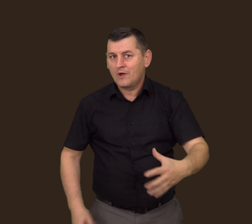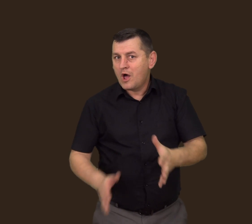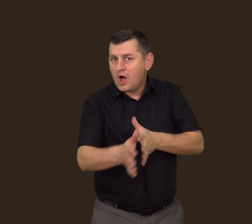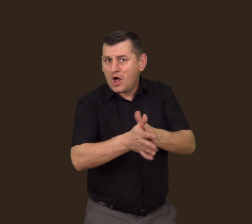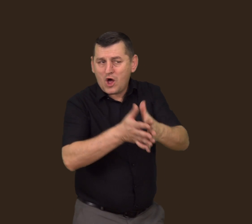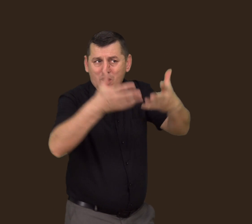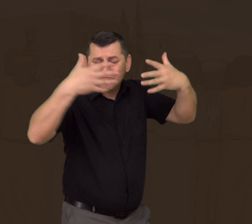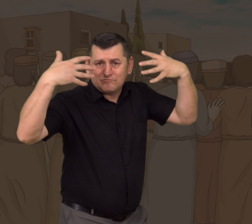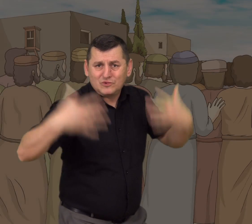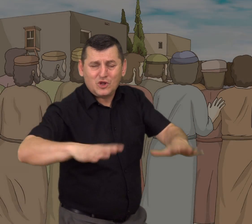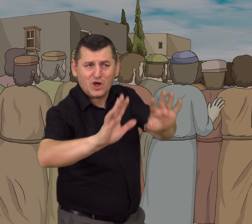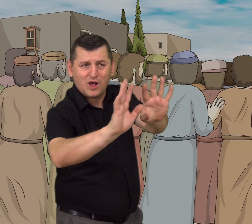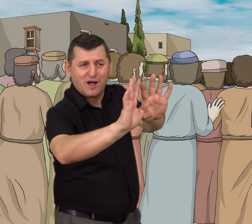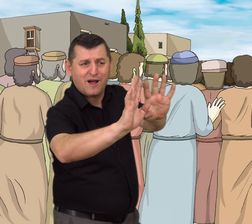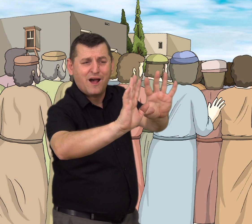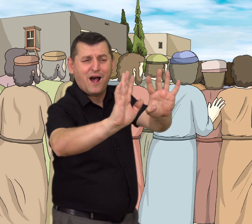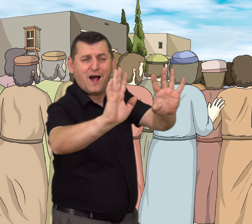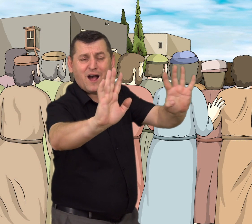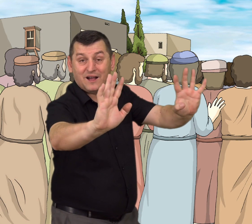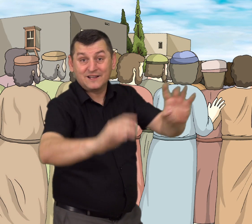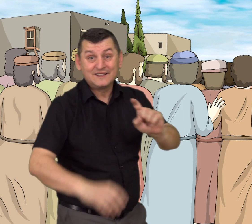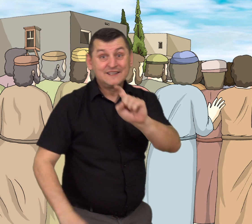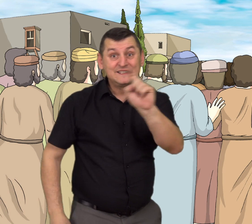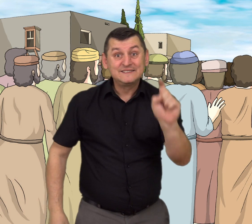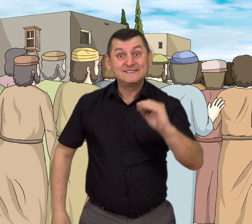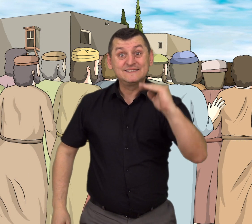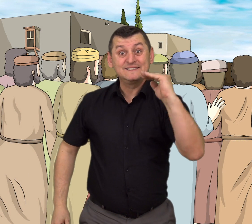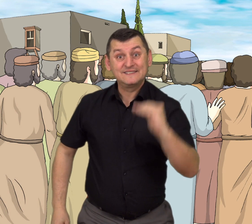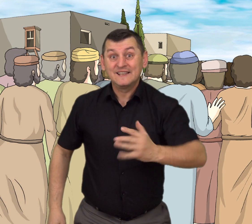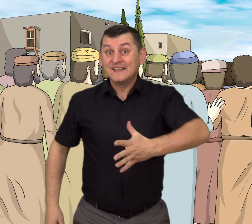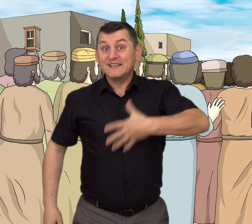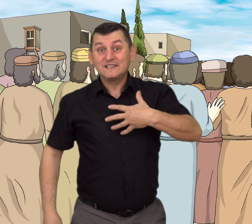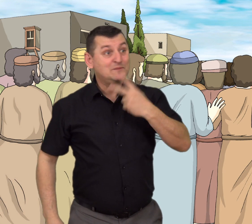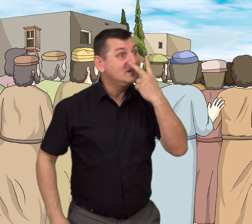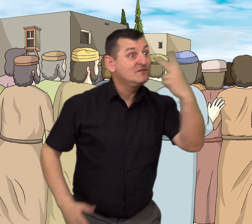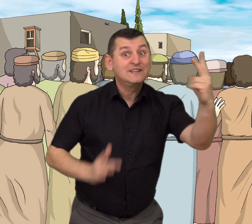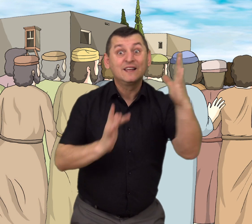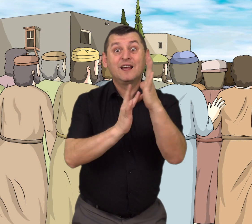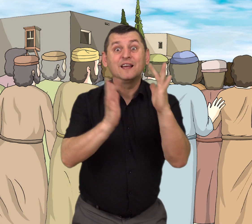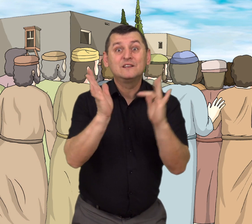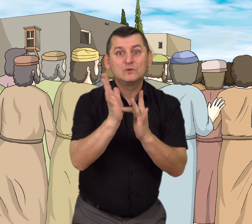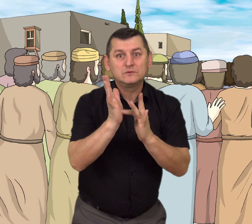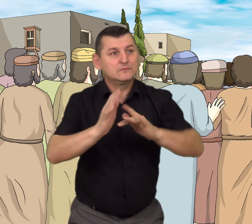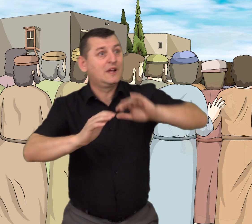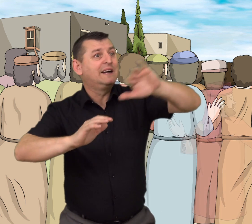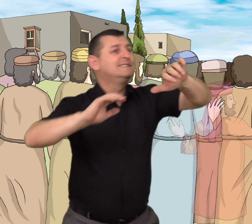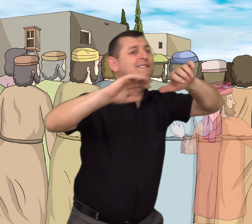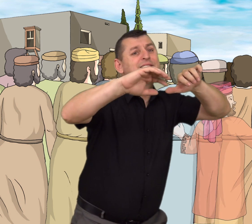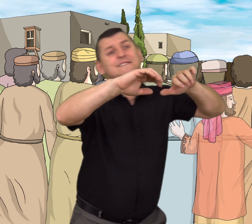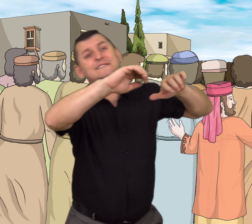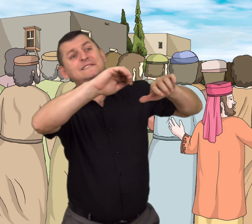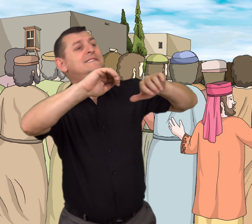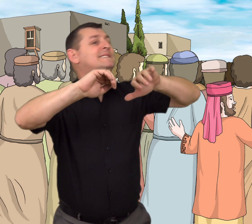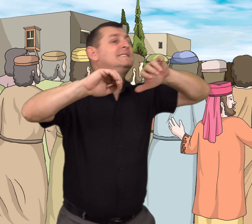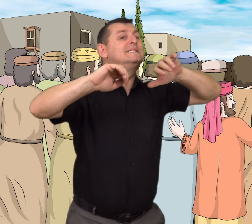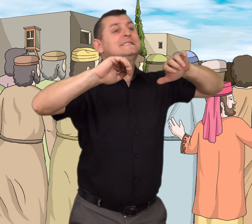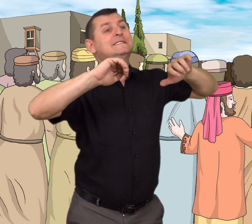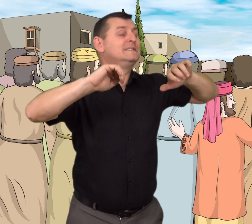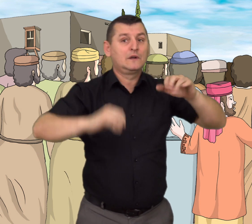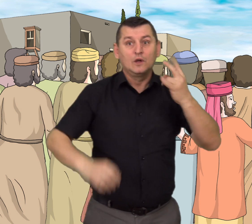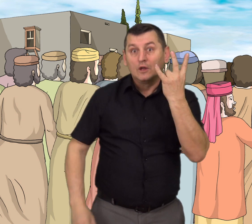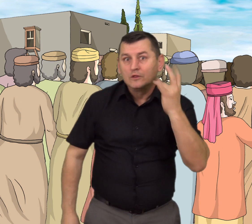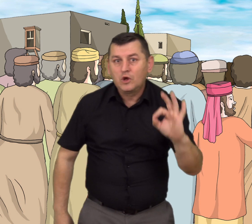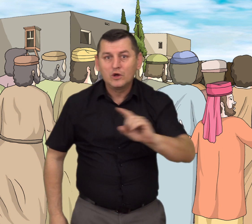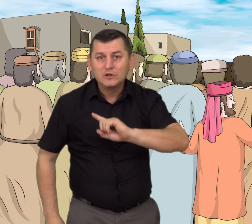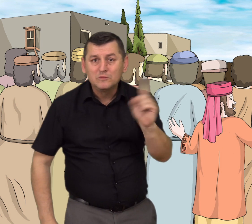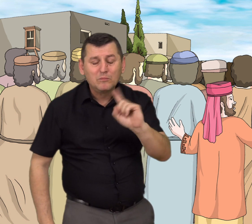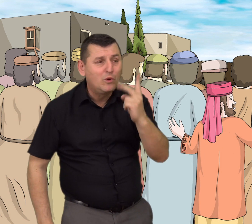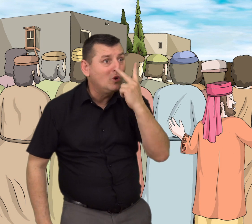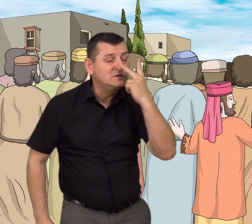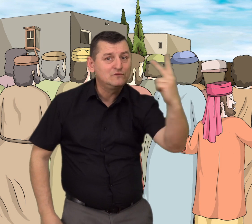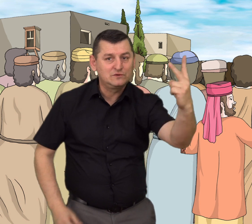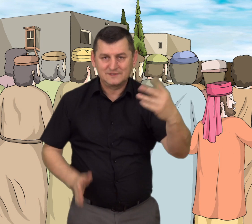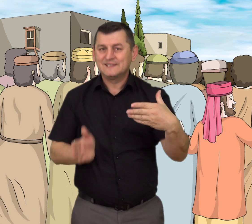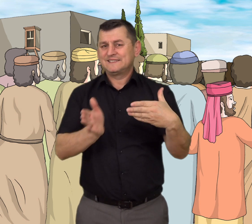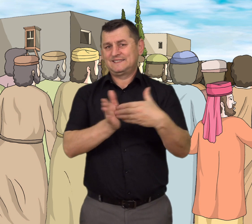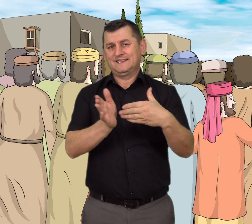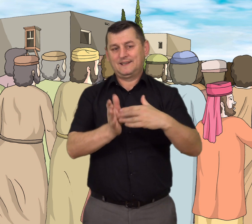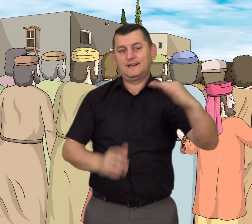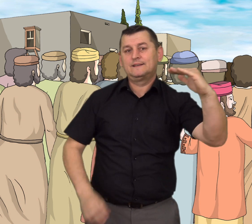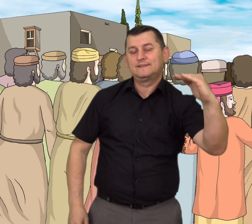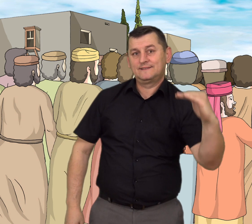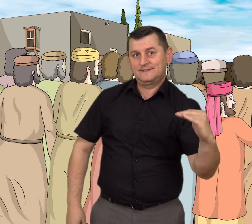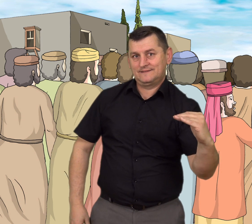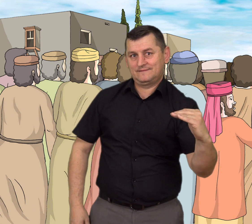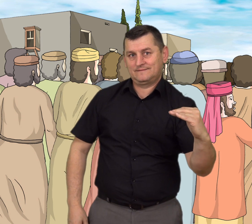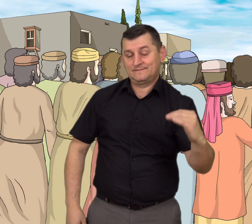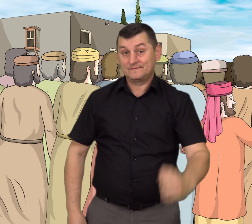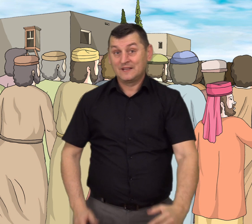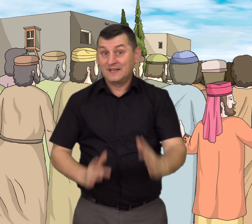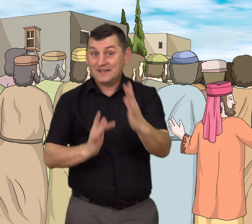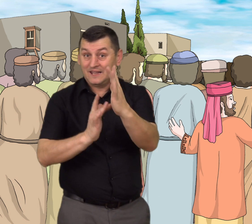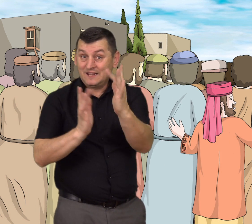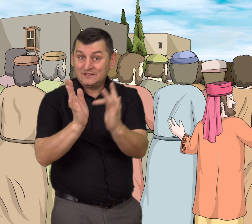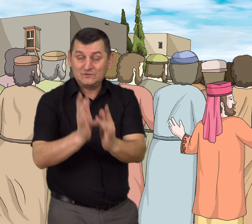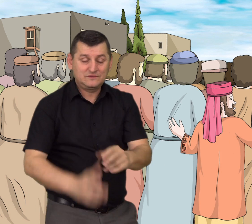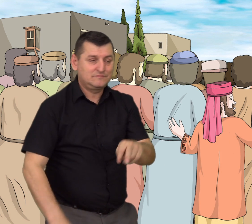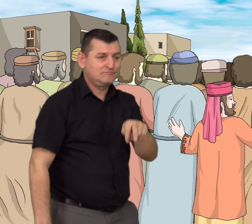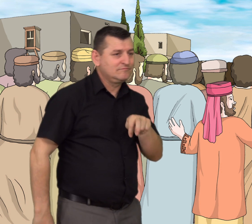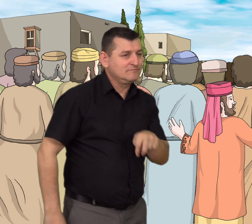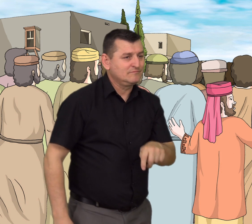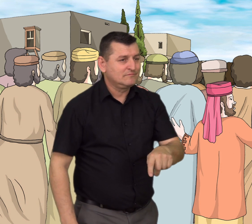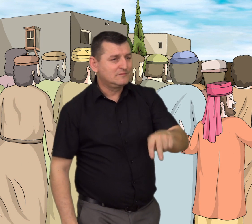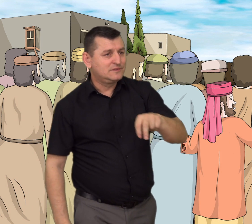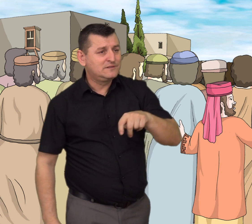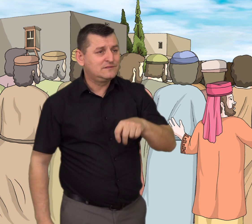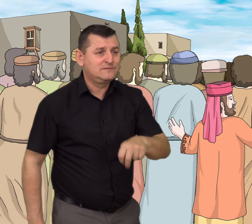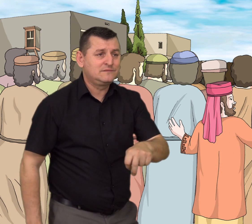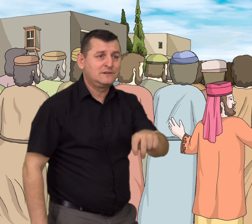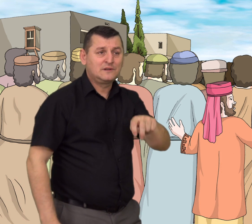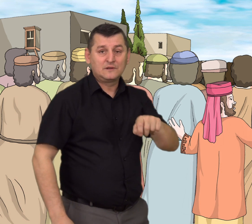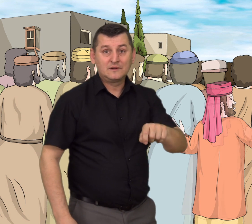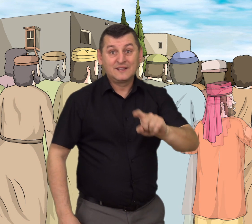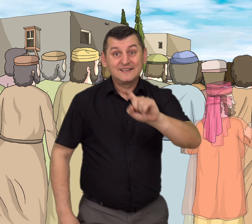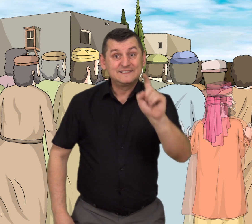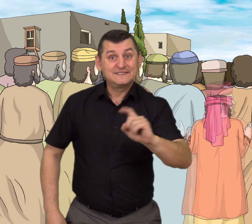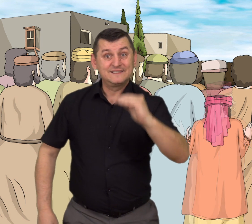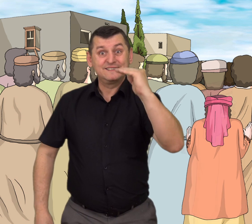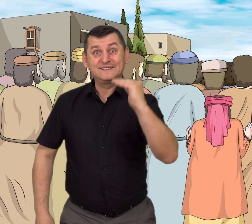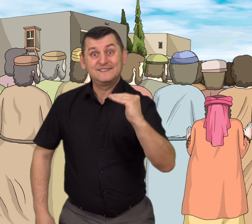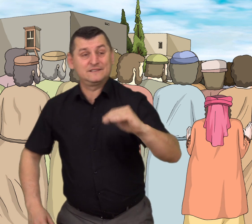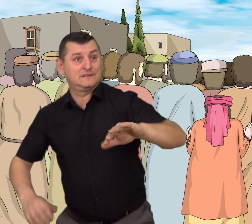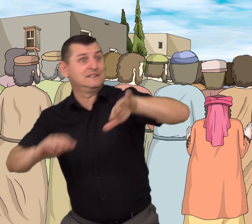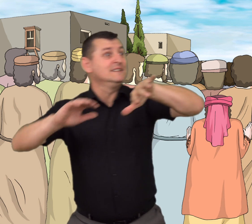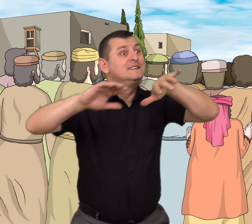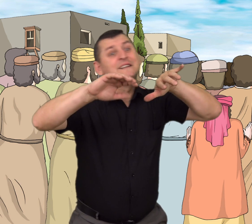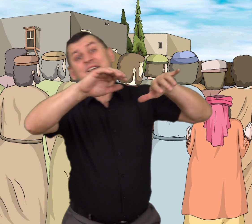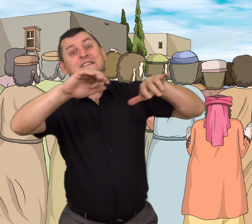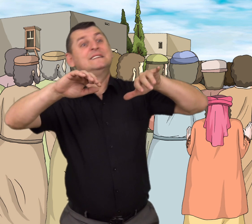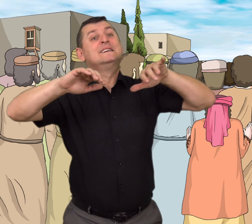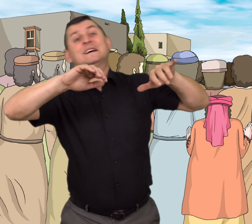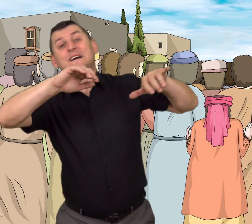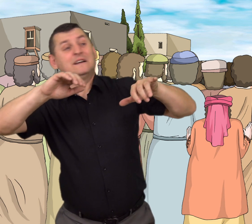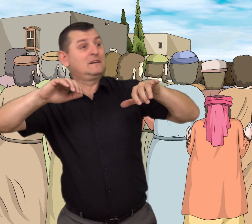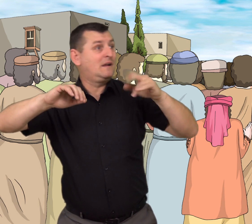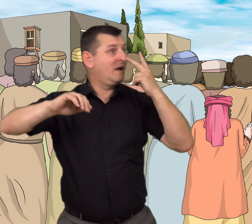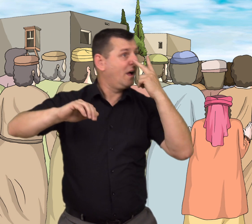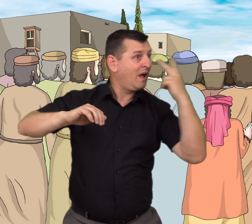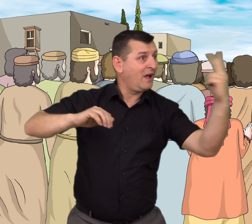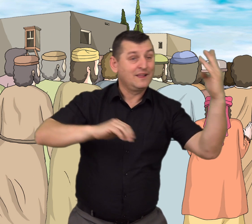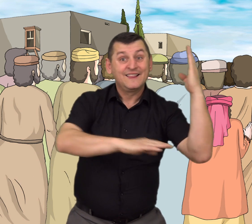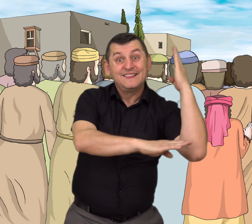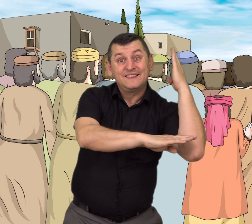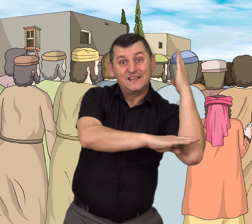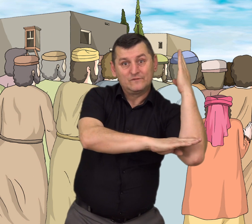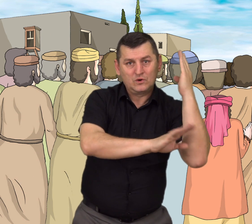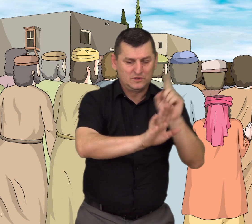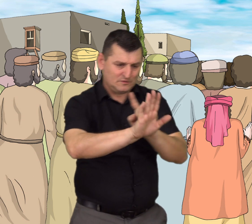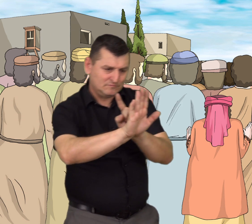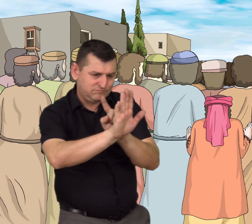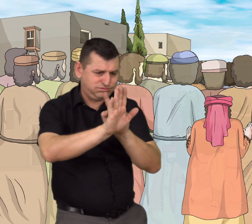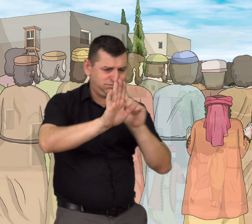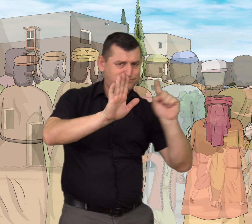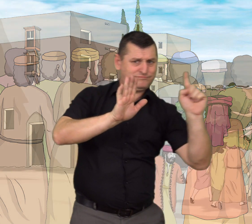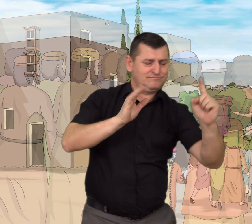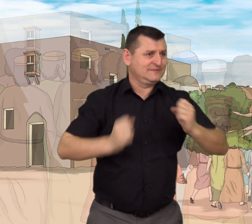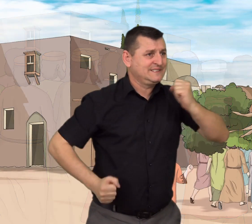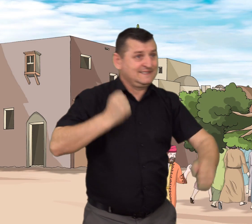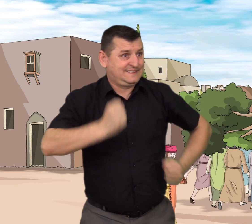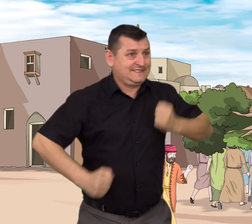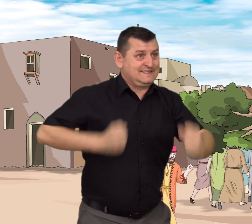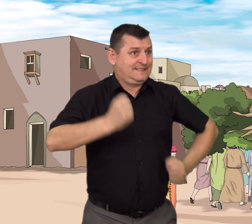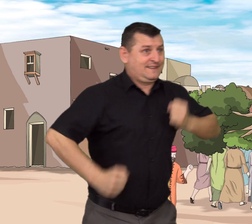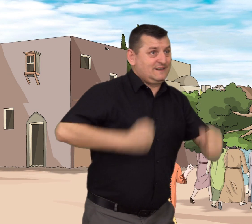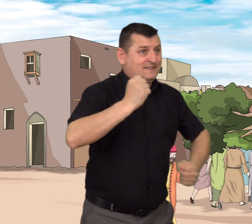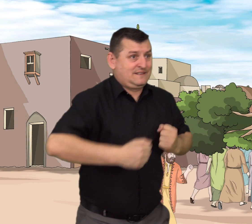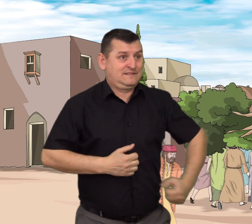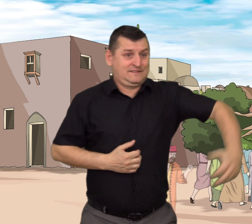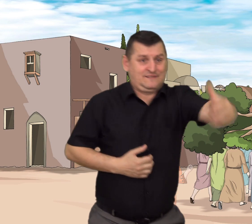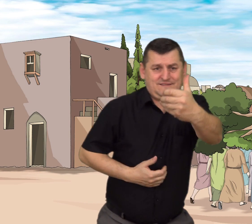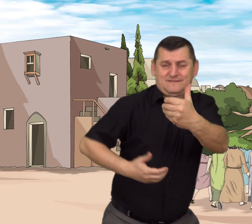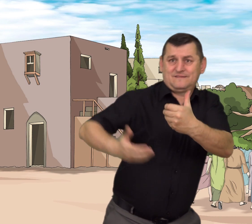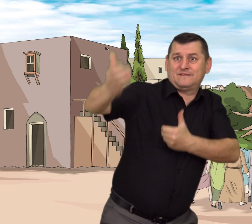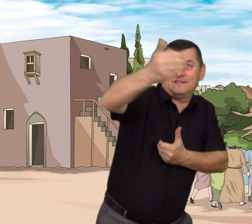He was trying to see who Jesus was, but could not see over the crowd because he was small in stature.